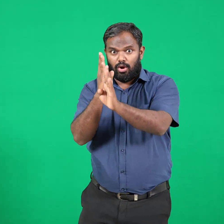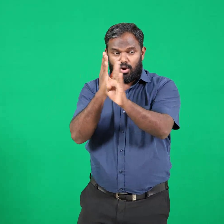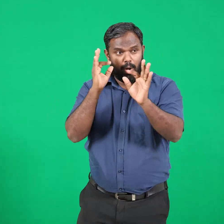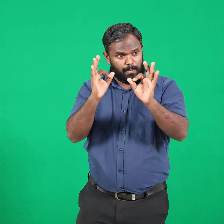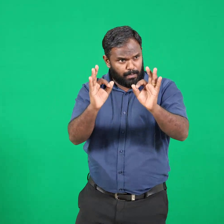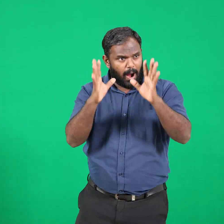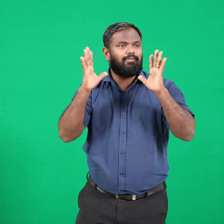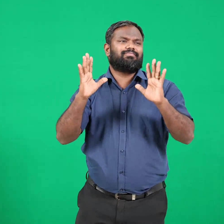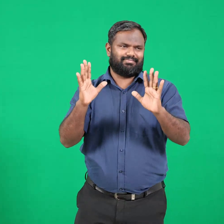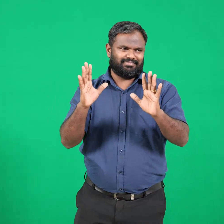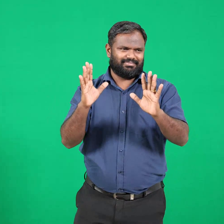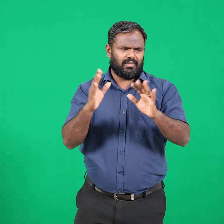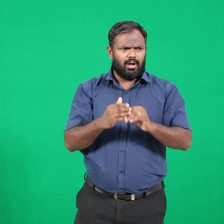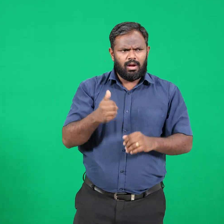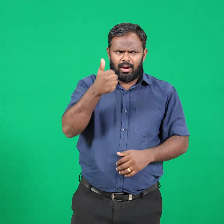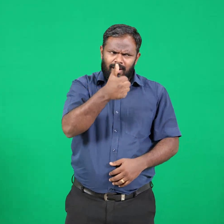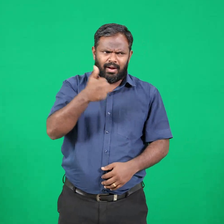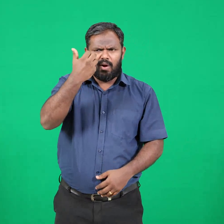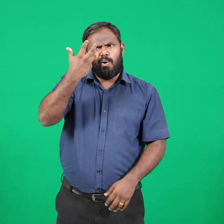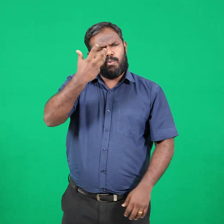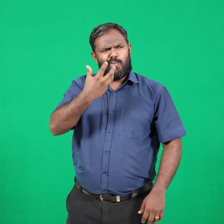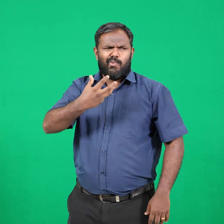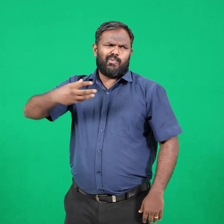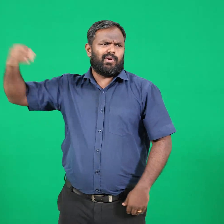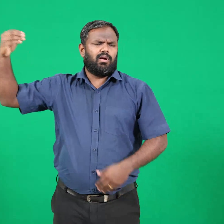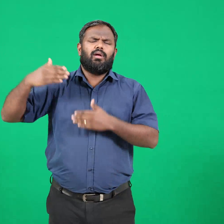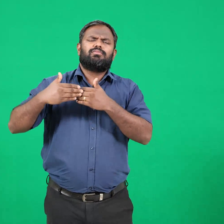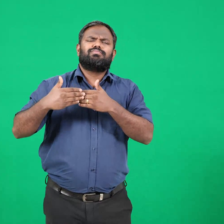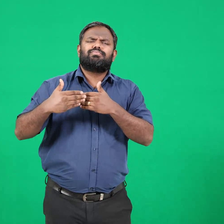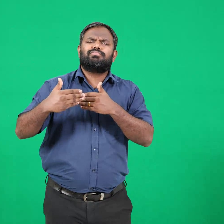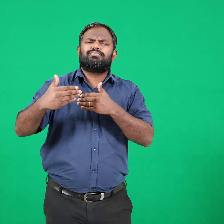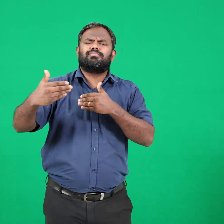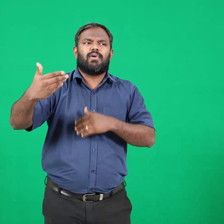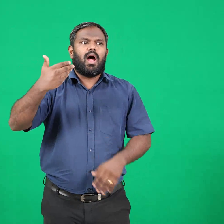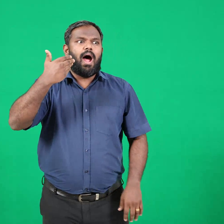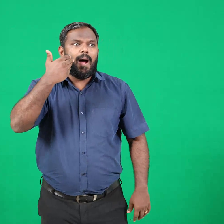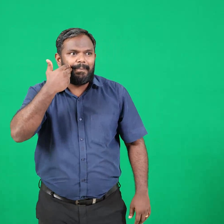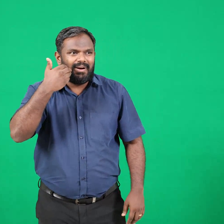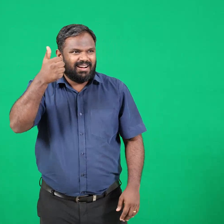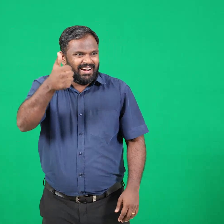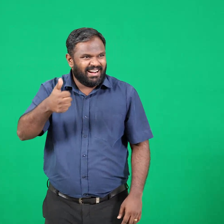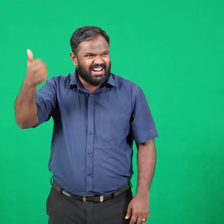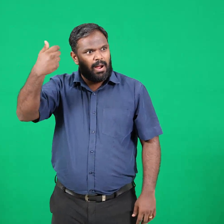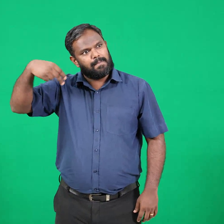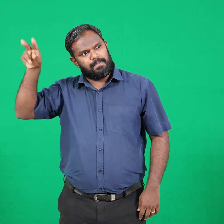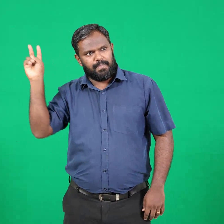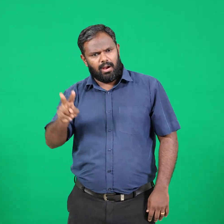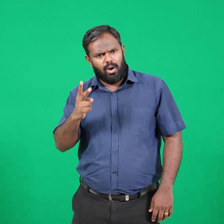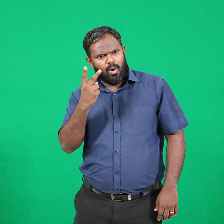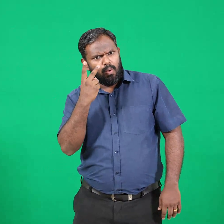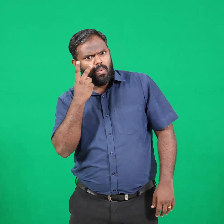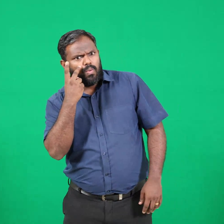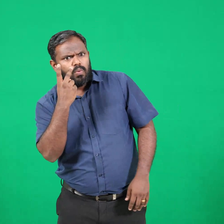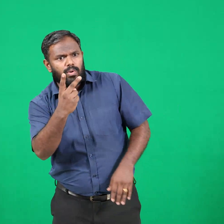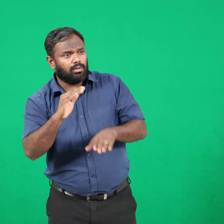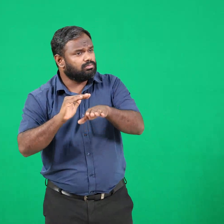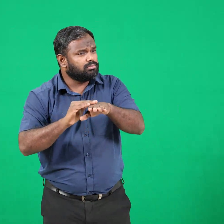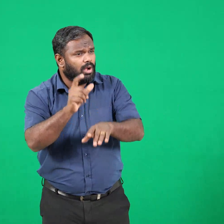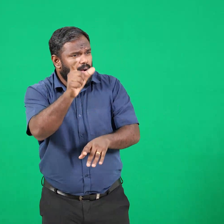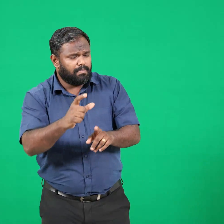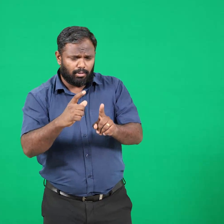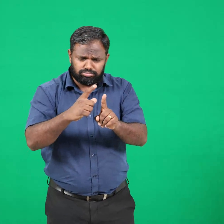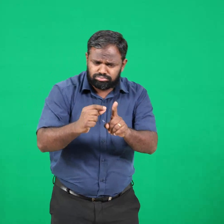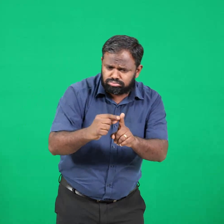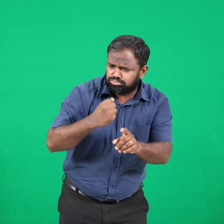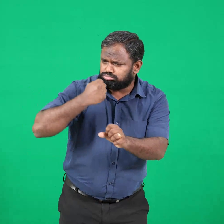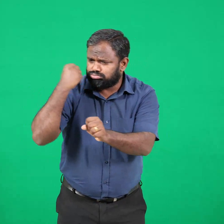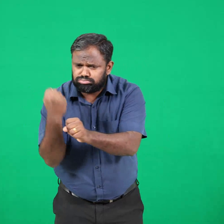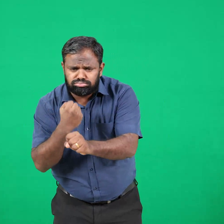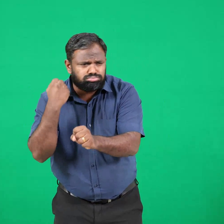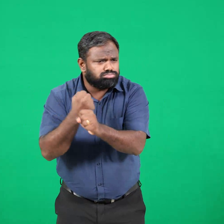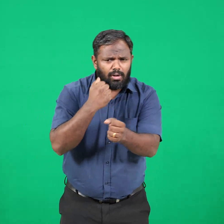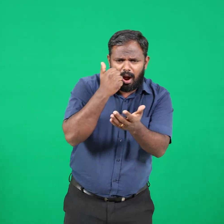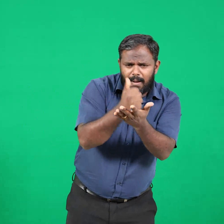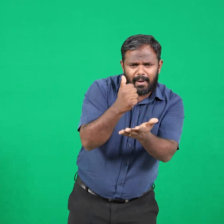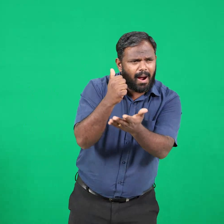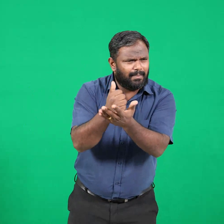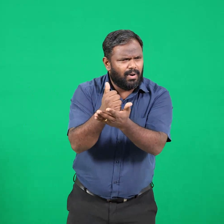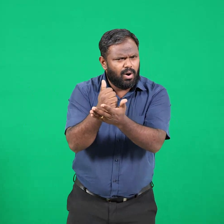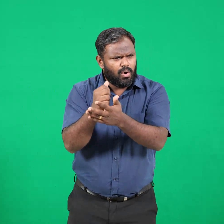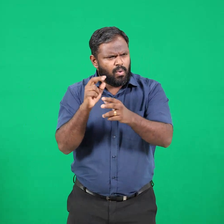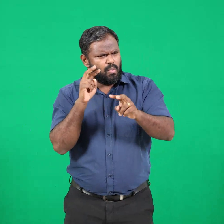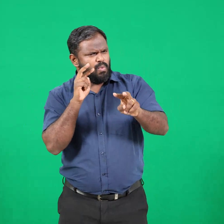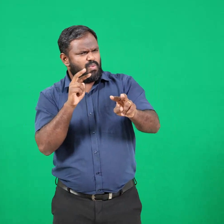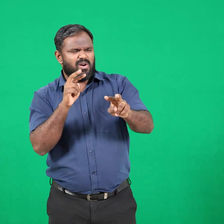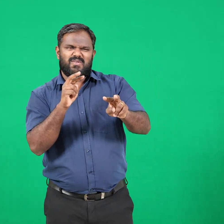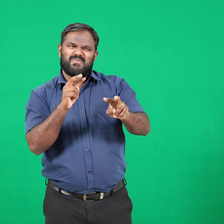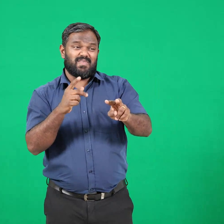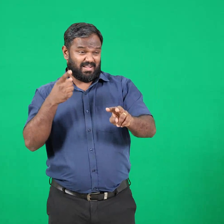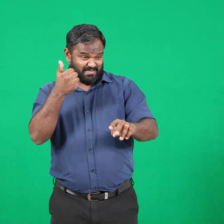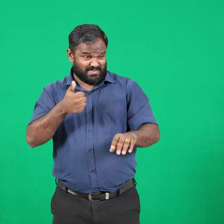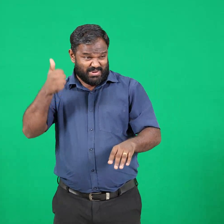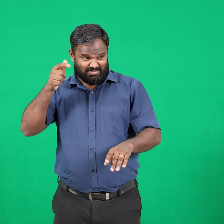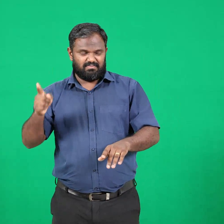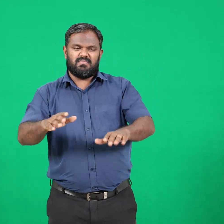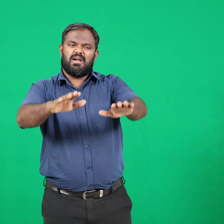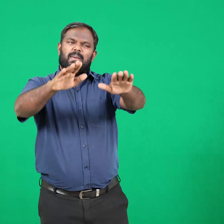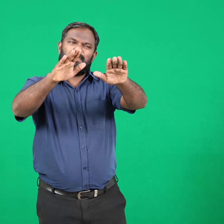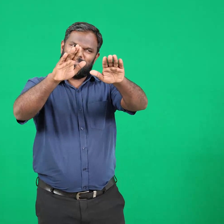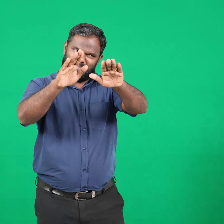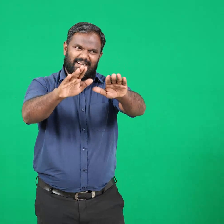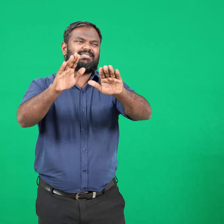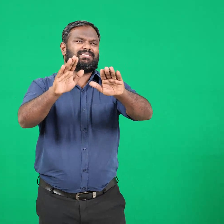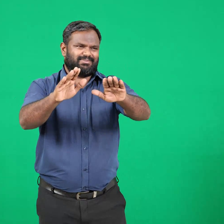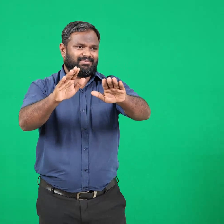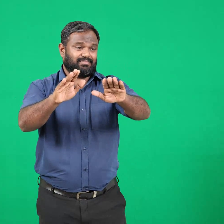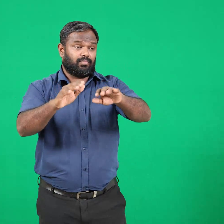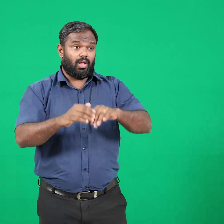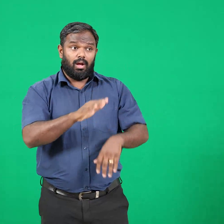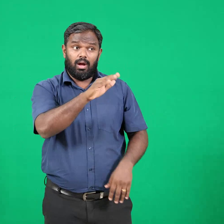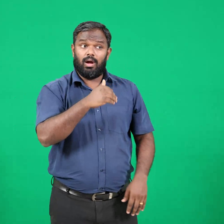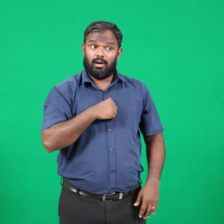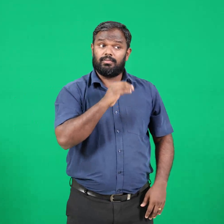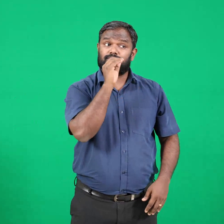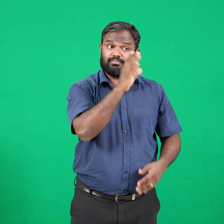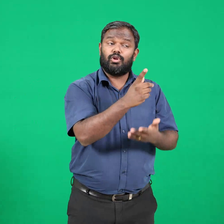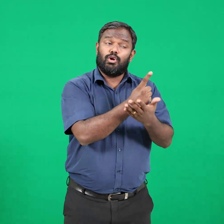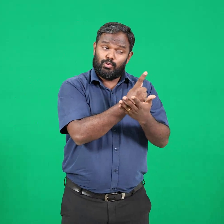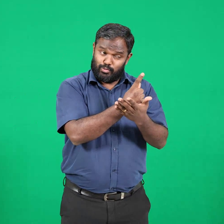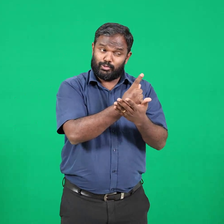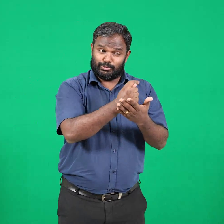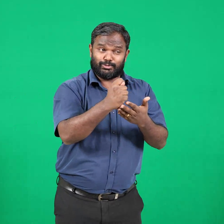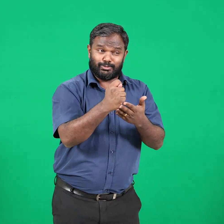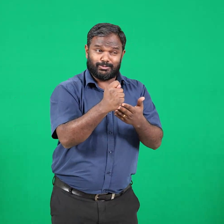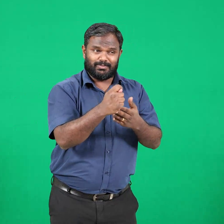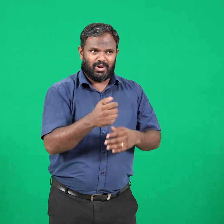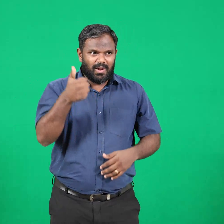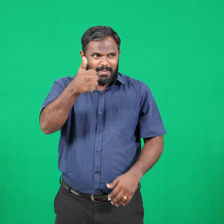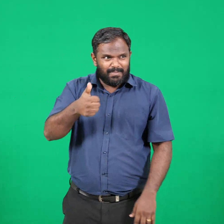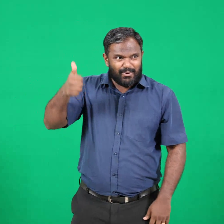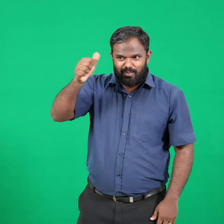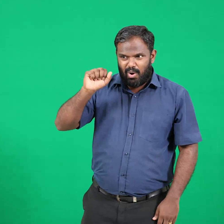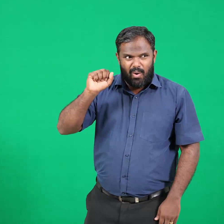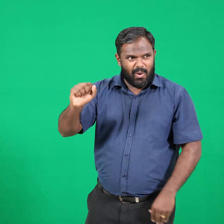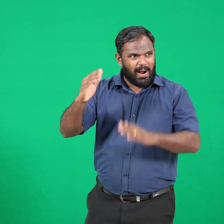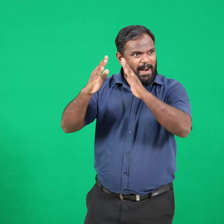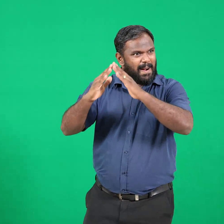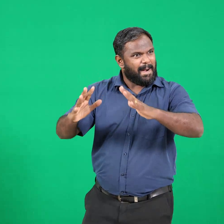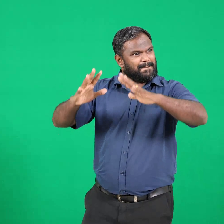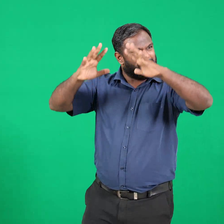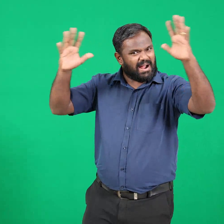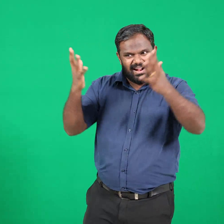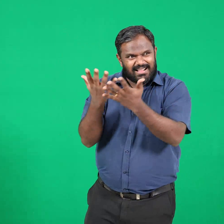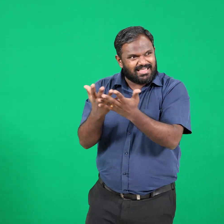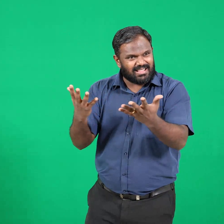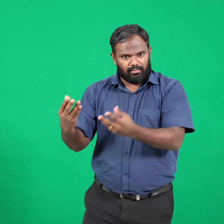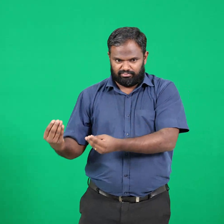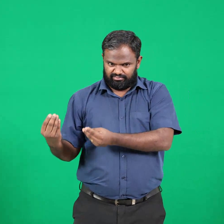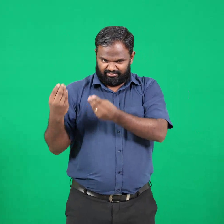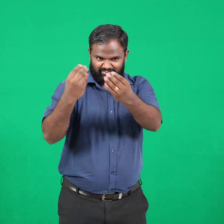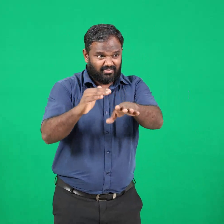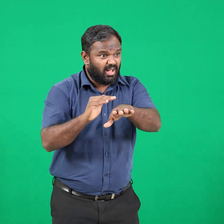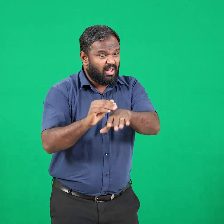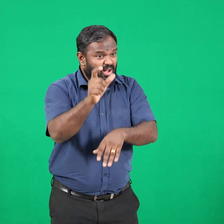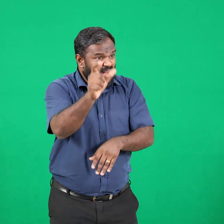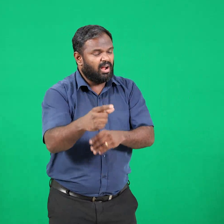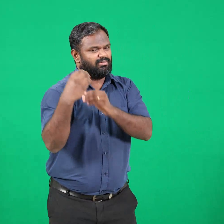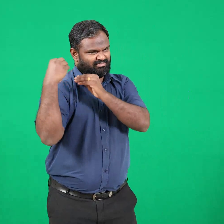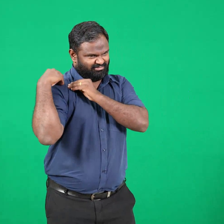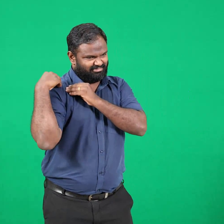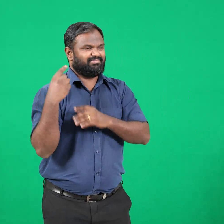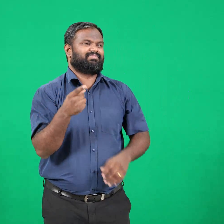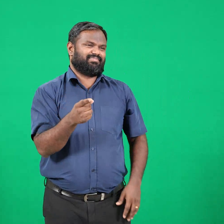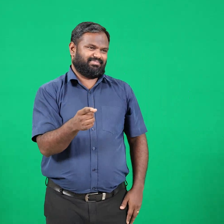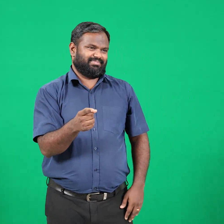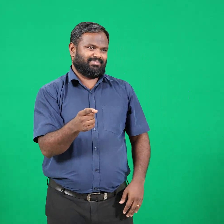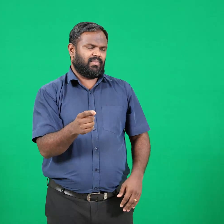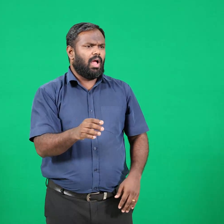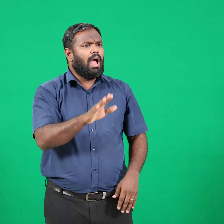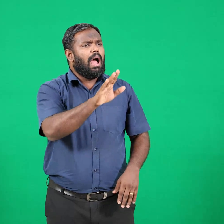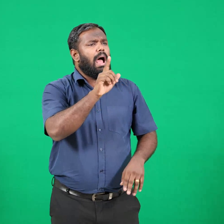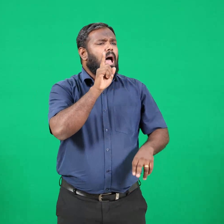But suppose that servant is wicked and says in his heart, ' My master will be away a long time.'